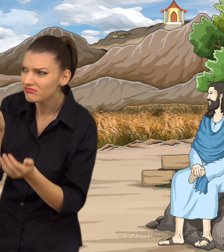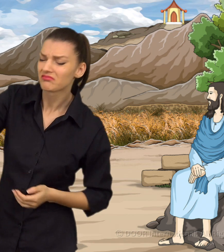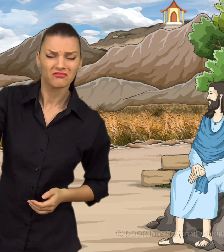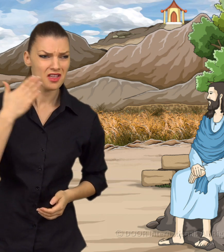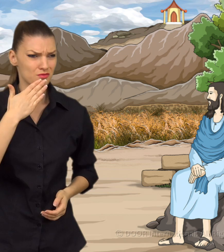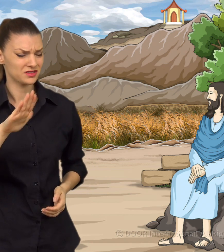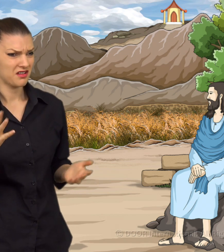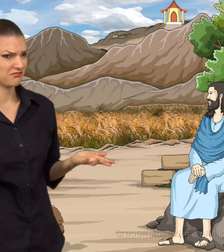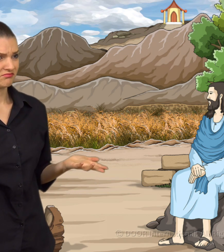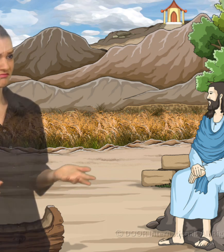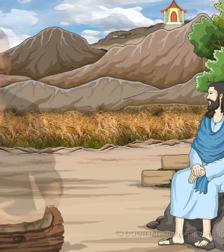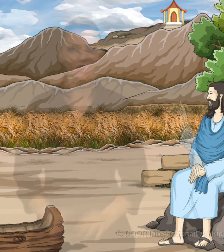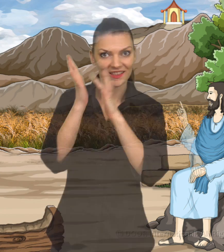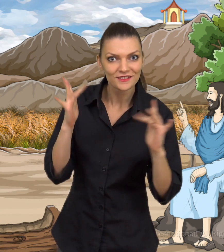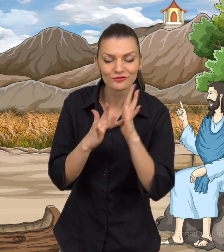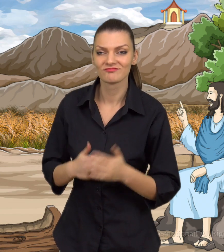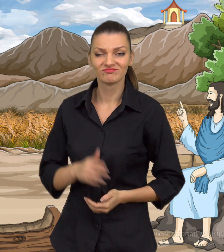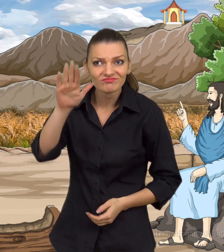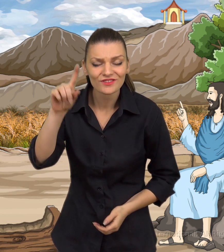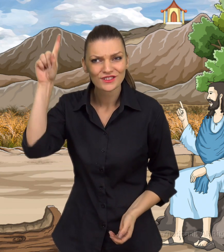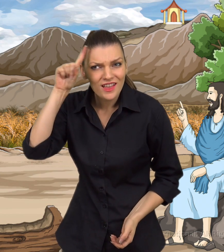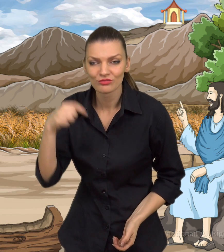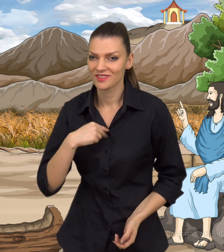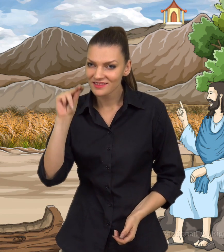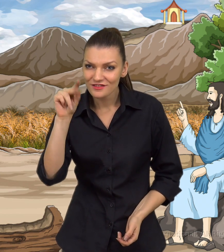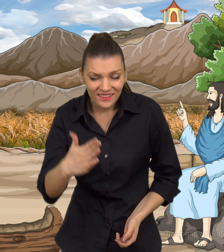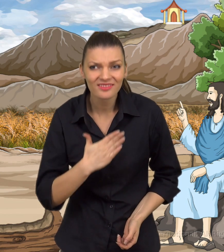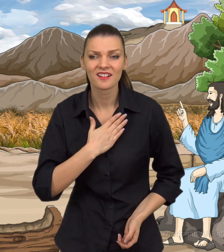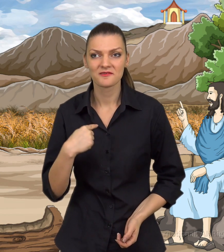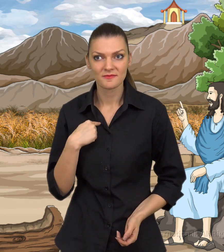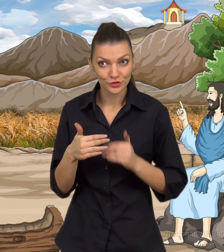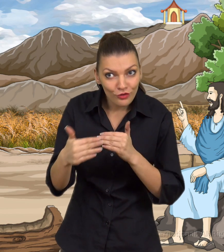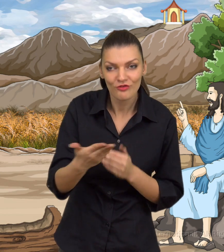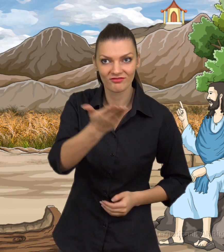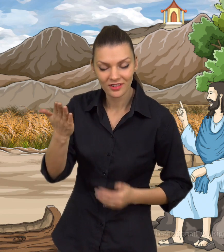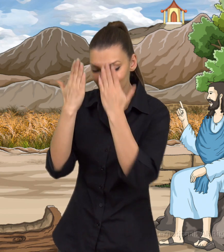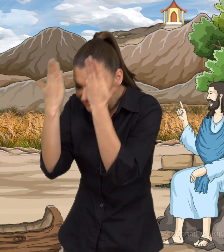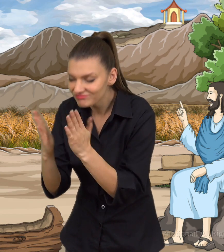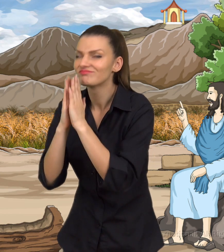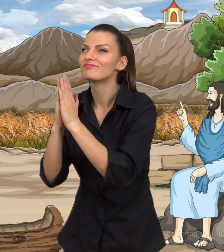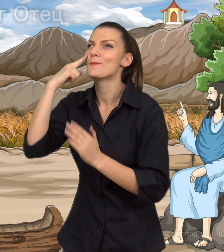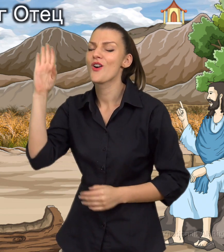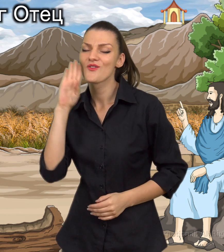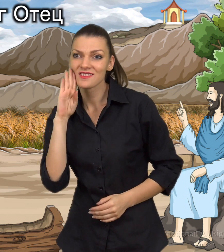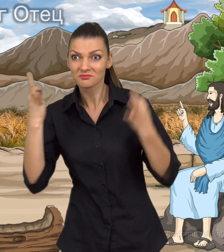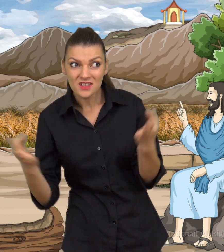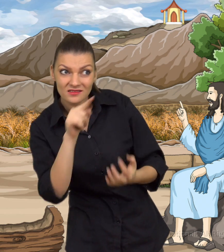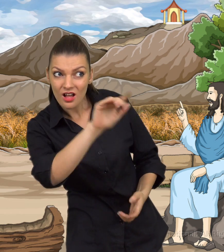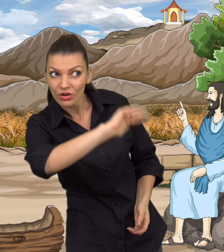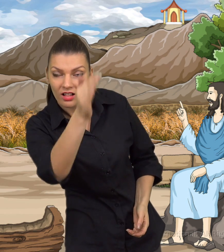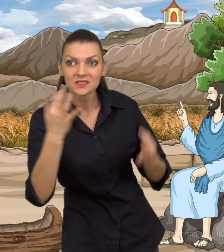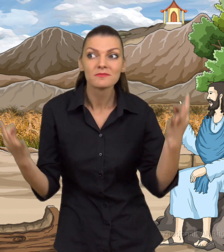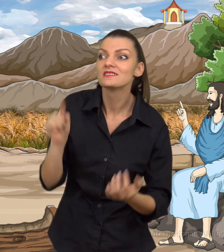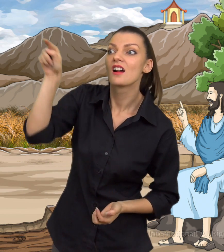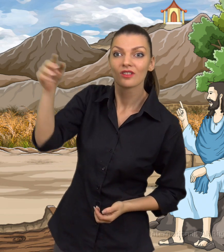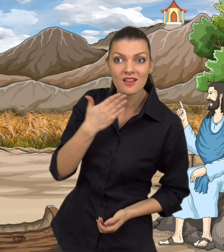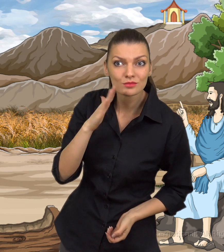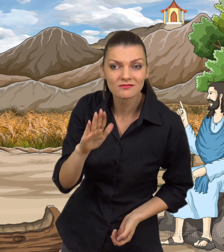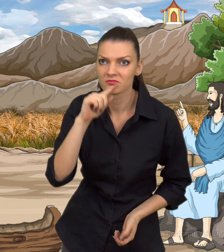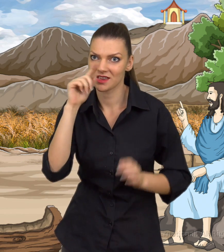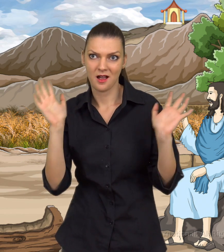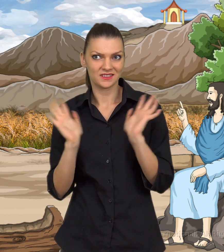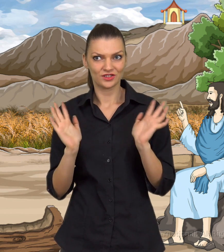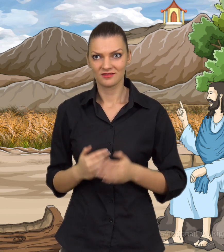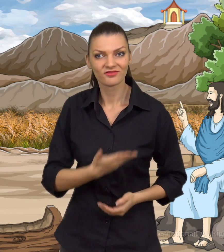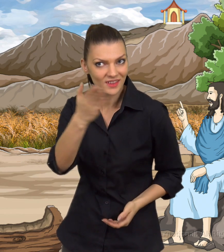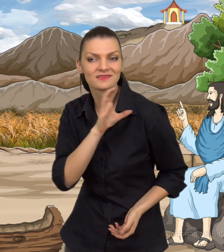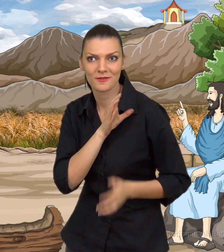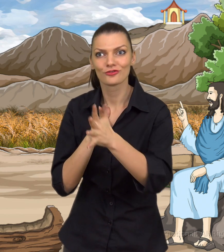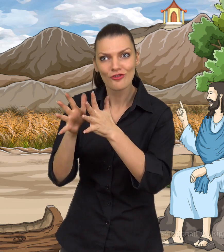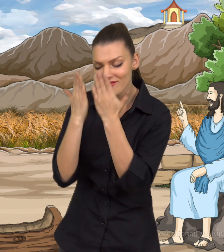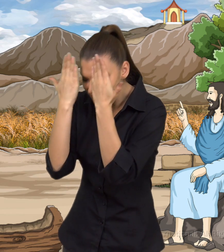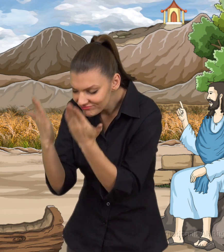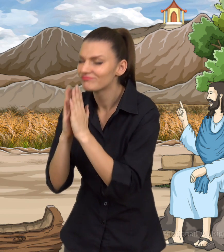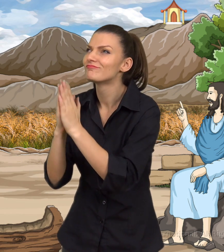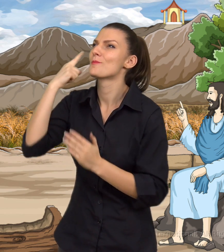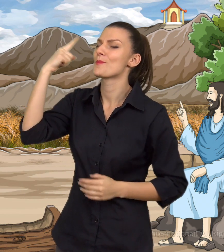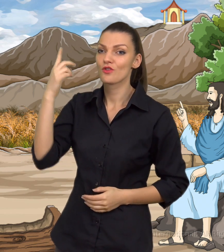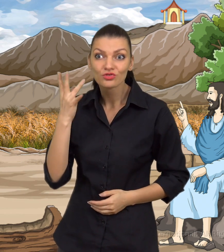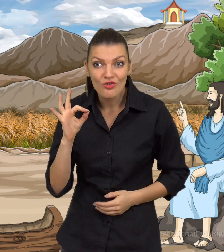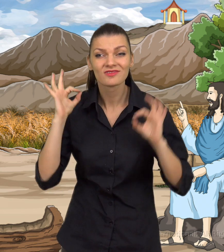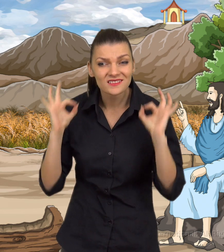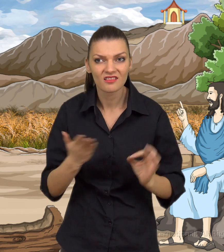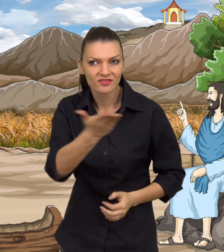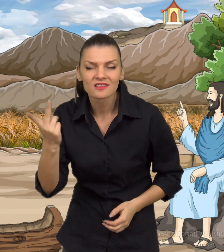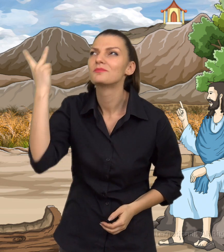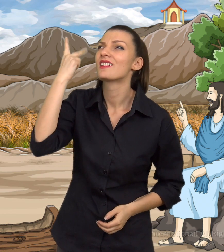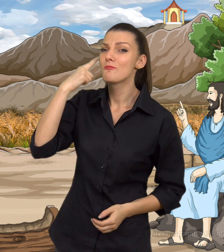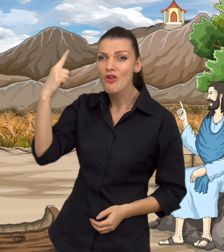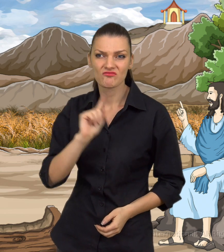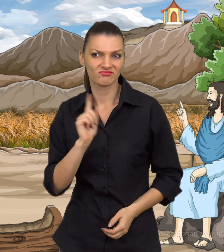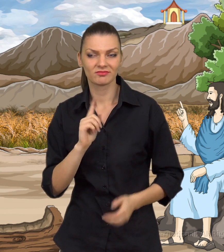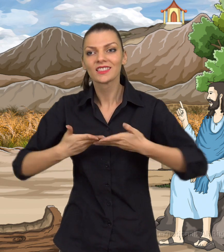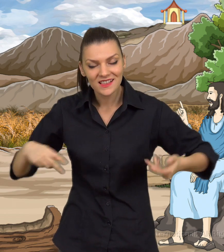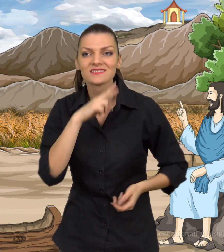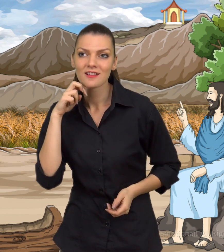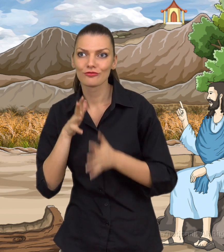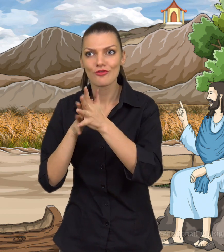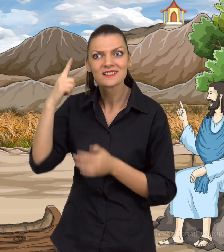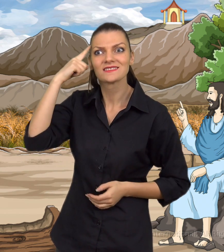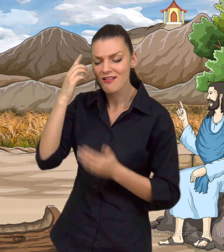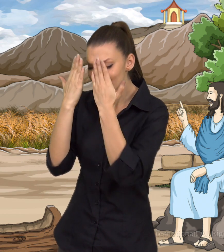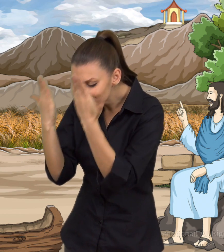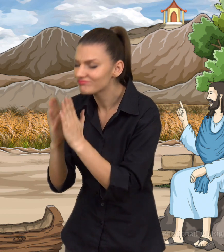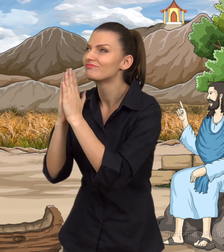“Believe Me, woman,” Jesus replied, “a time is coming when you will worship the Father neither on this mountain nor in Jerusalem.